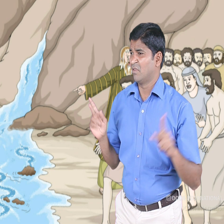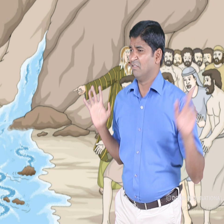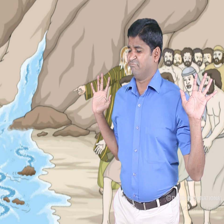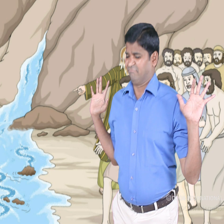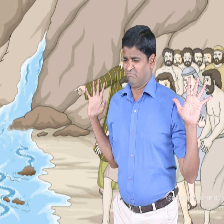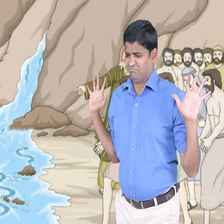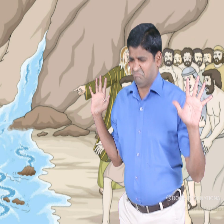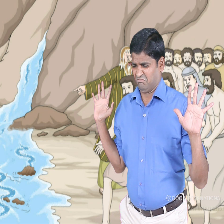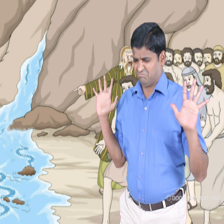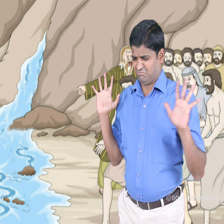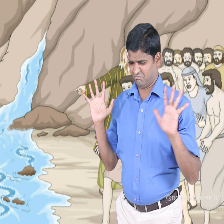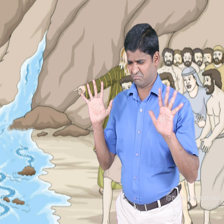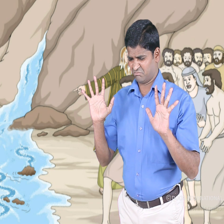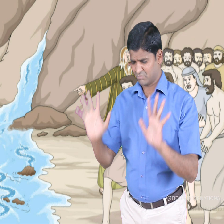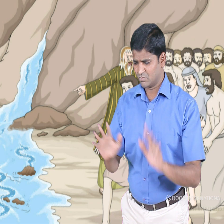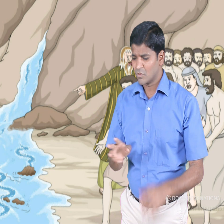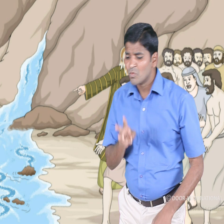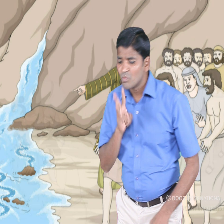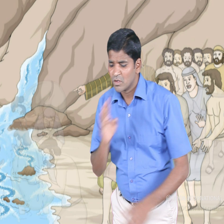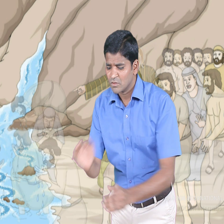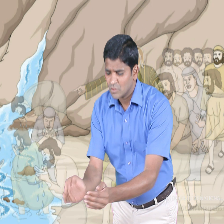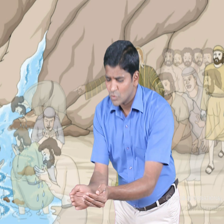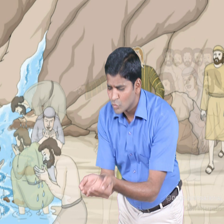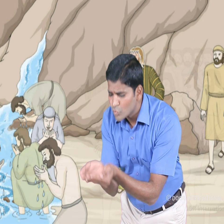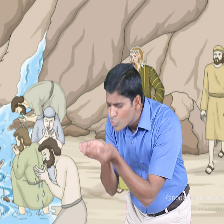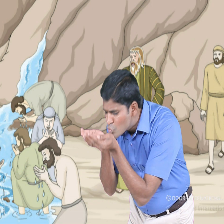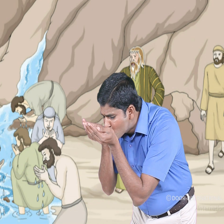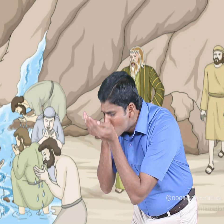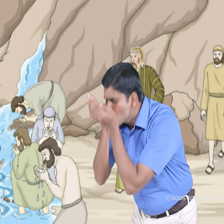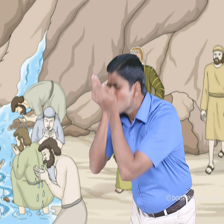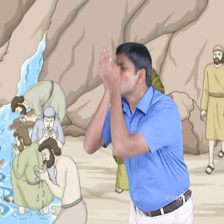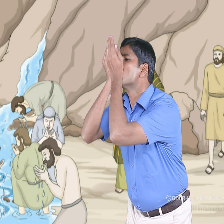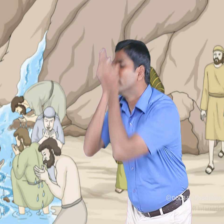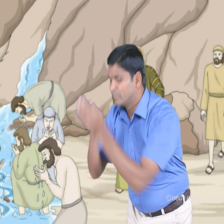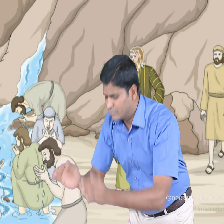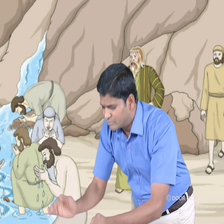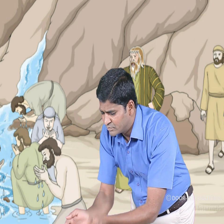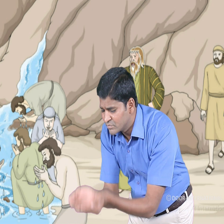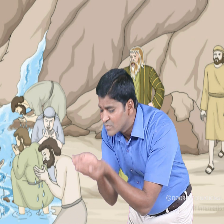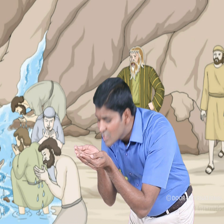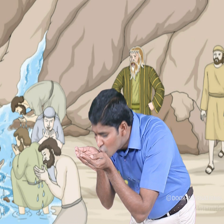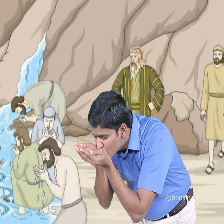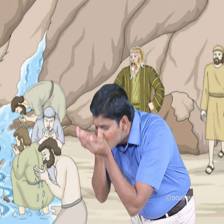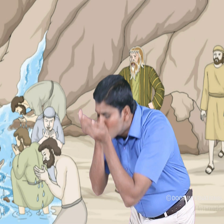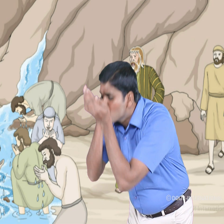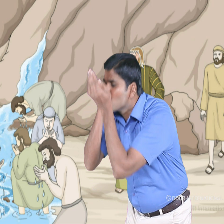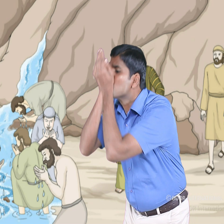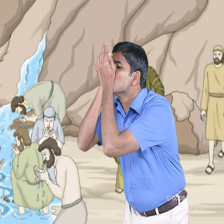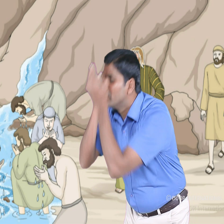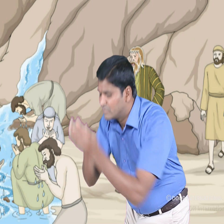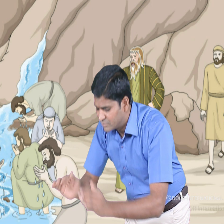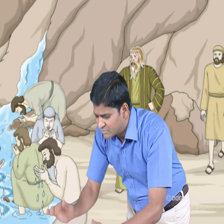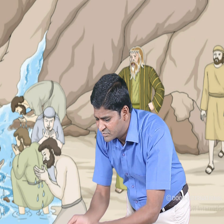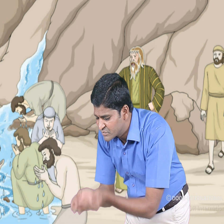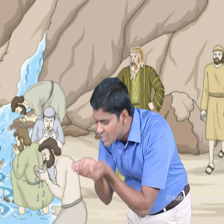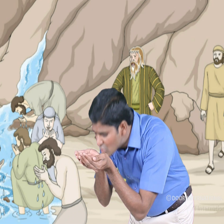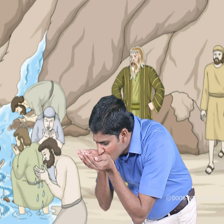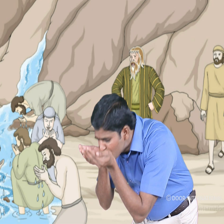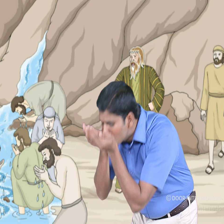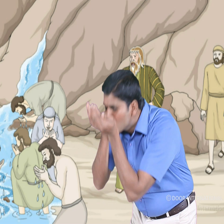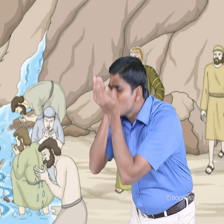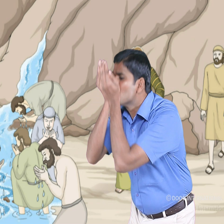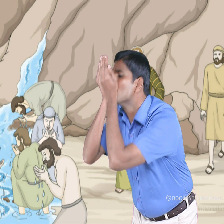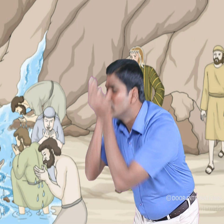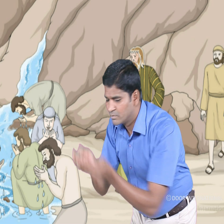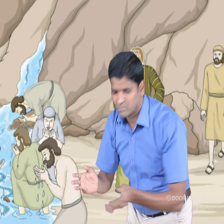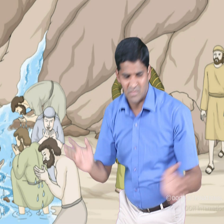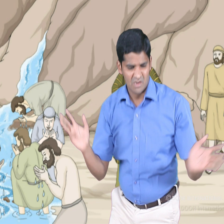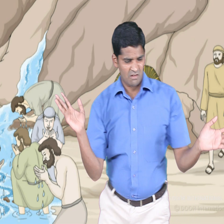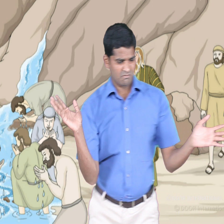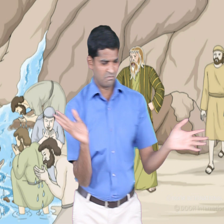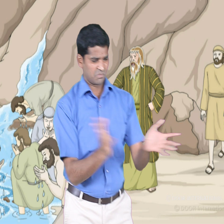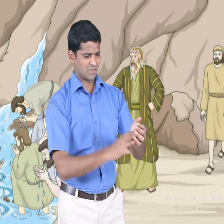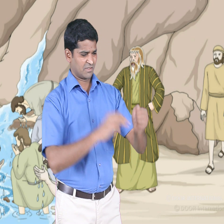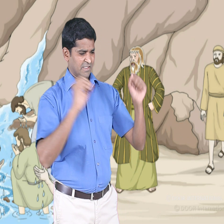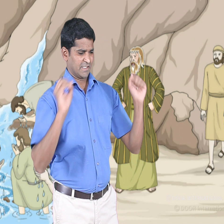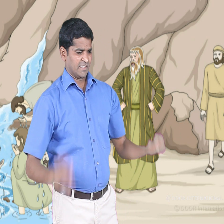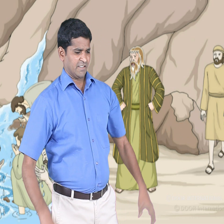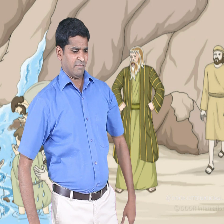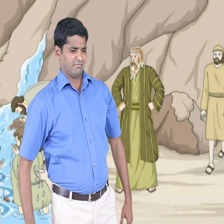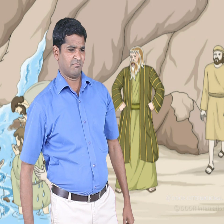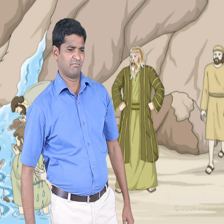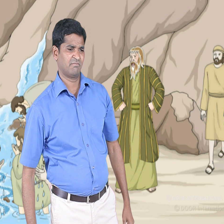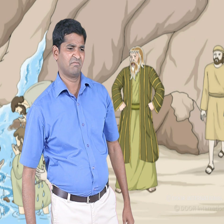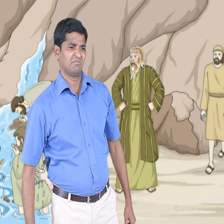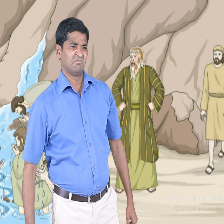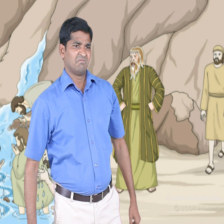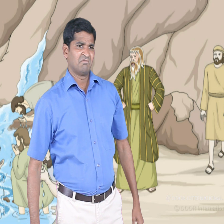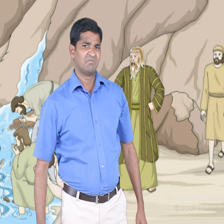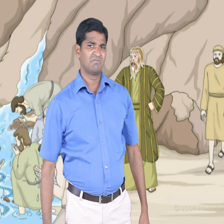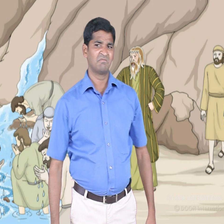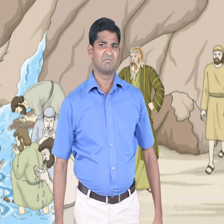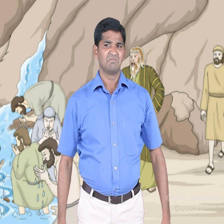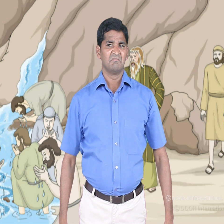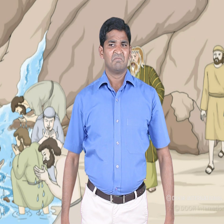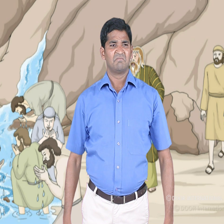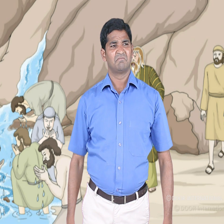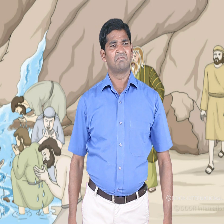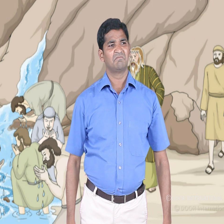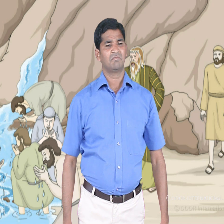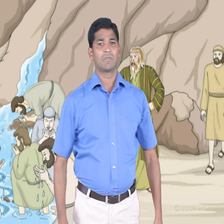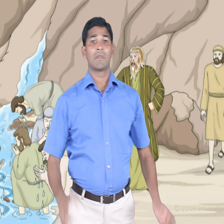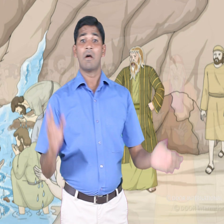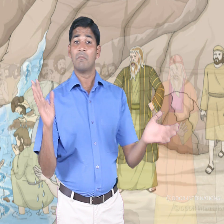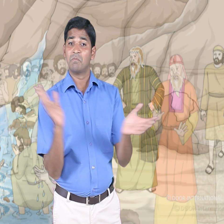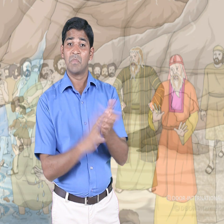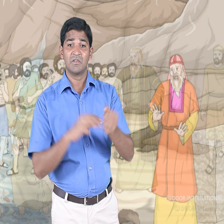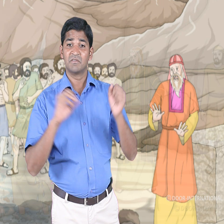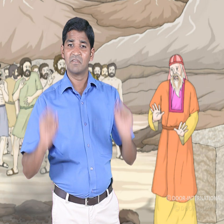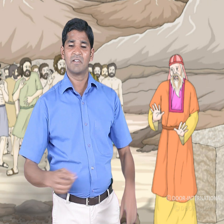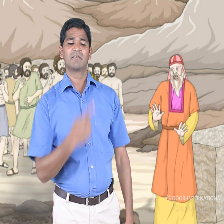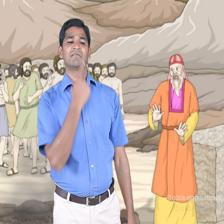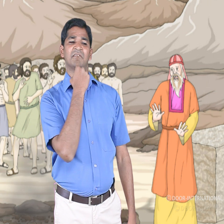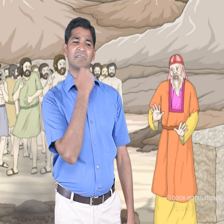Then he forced the Israelites to drink it.